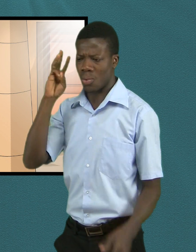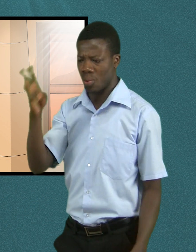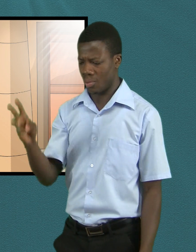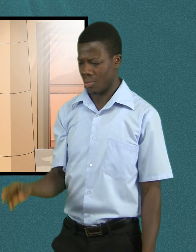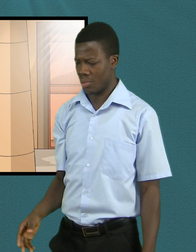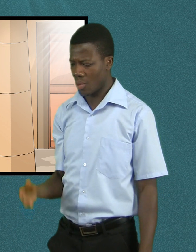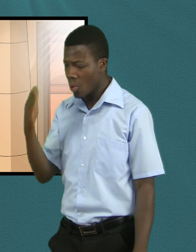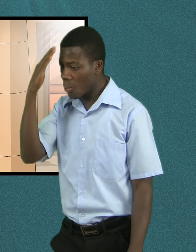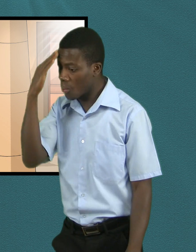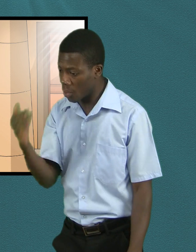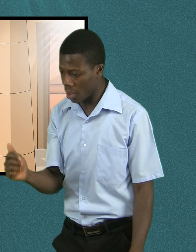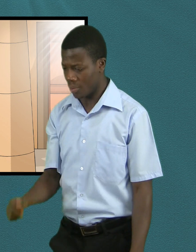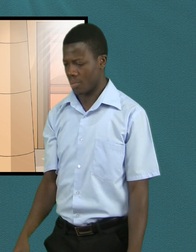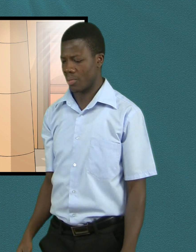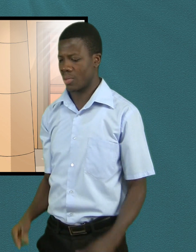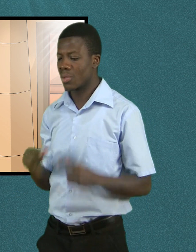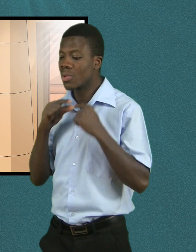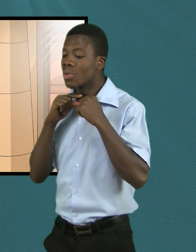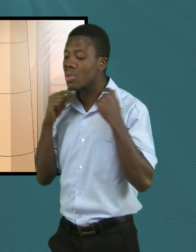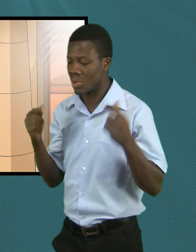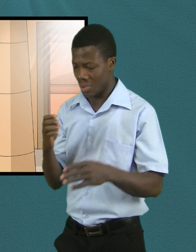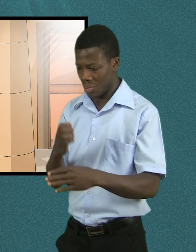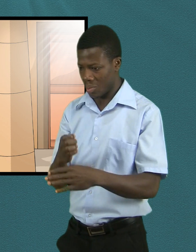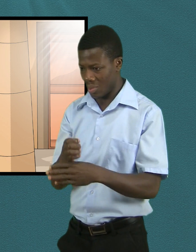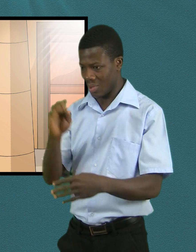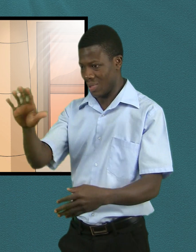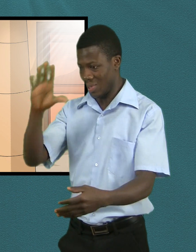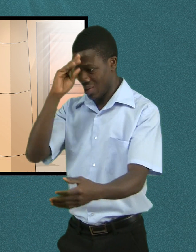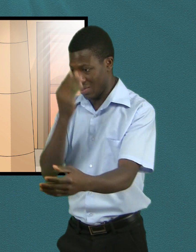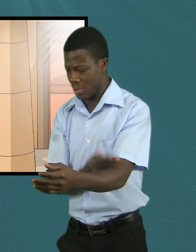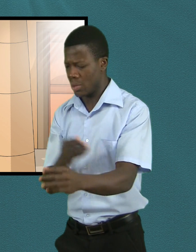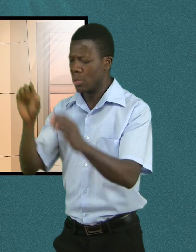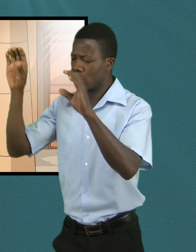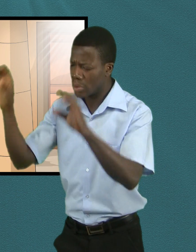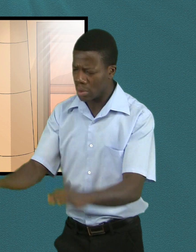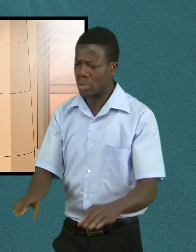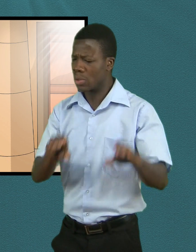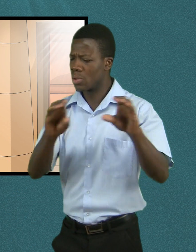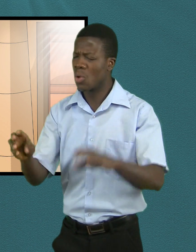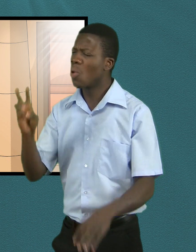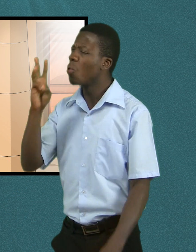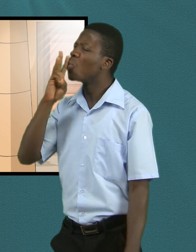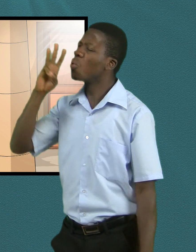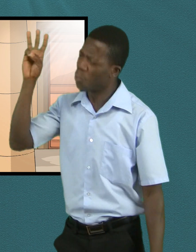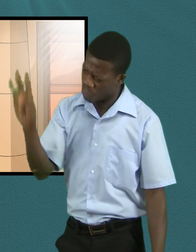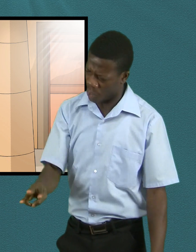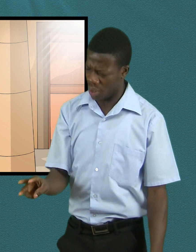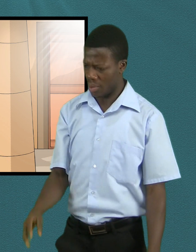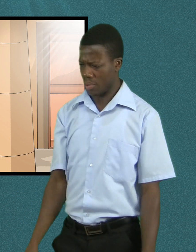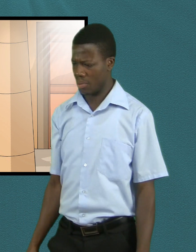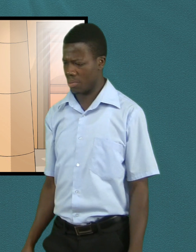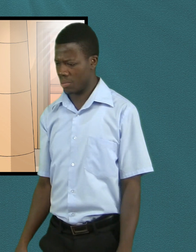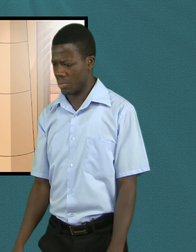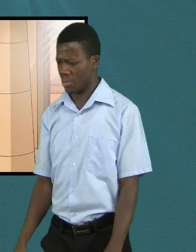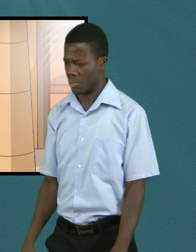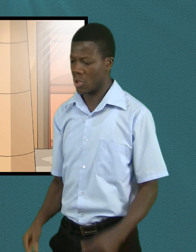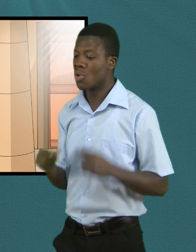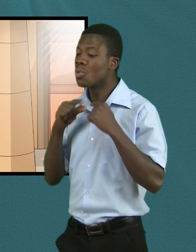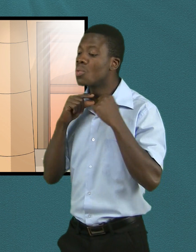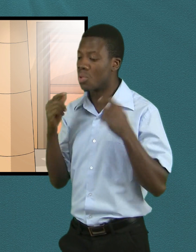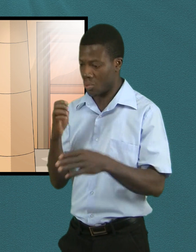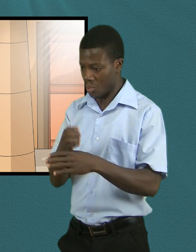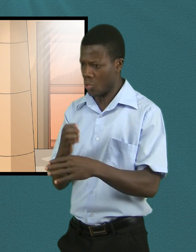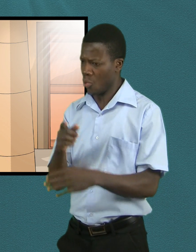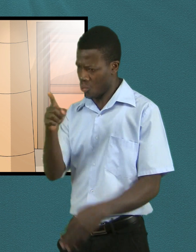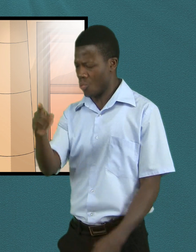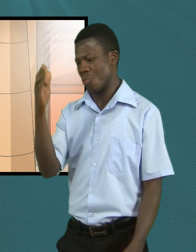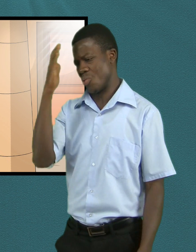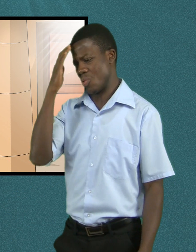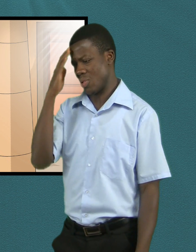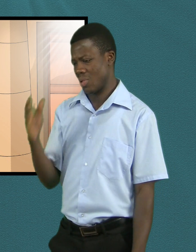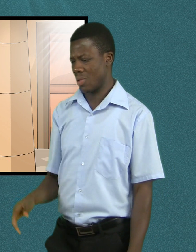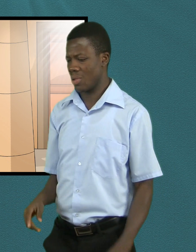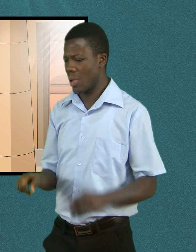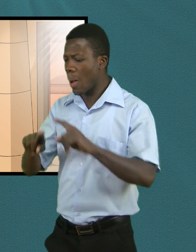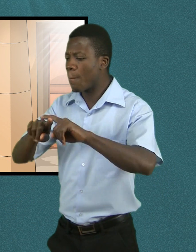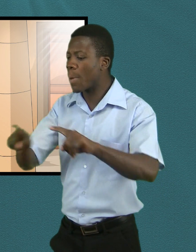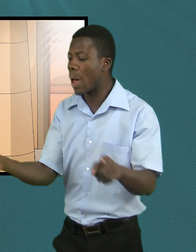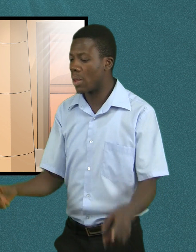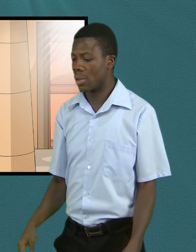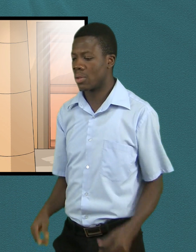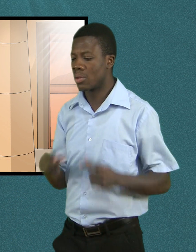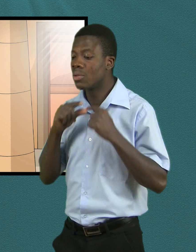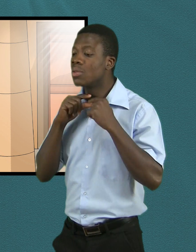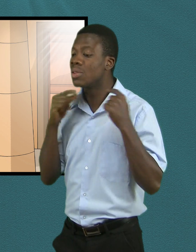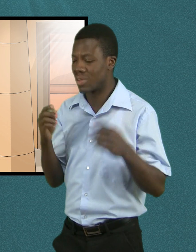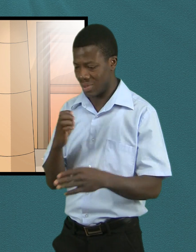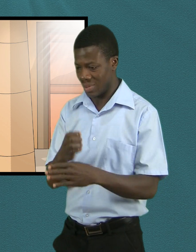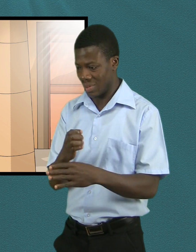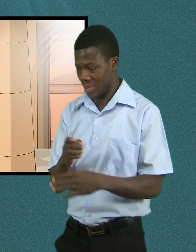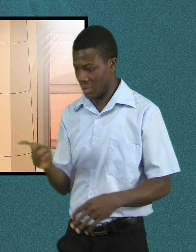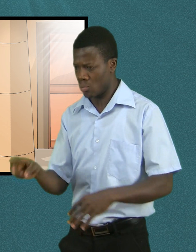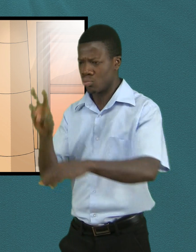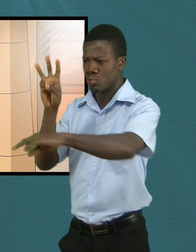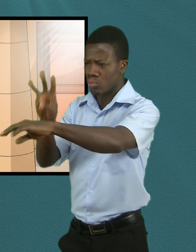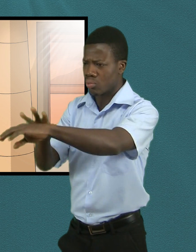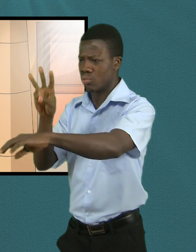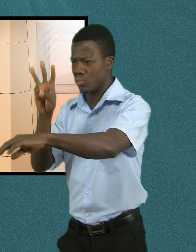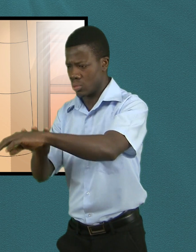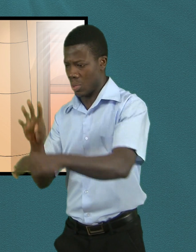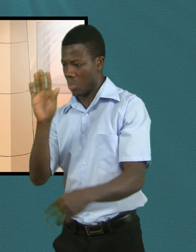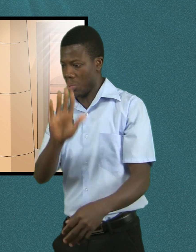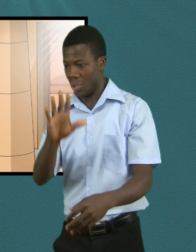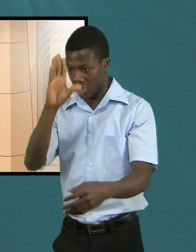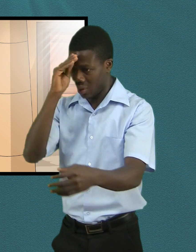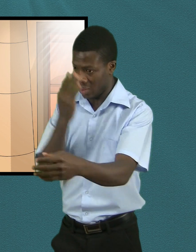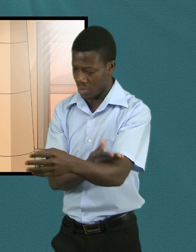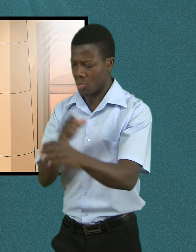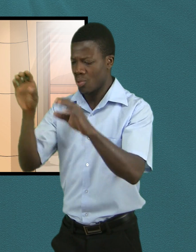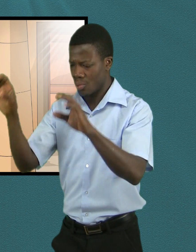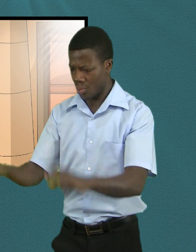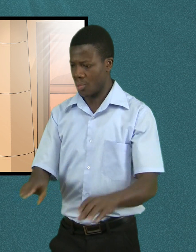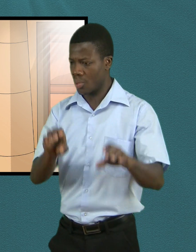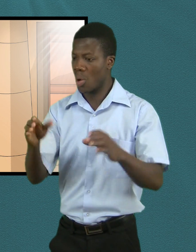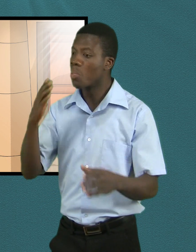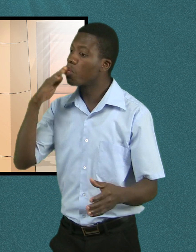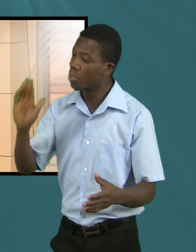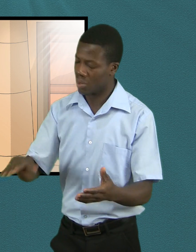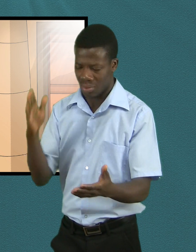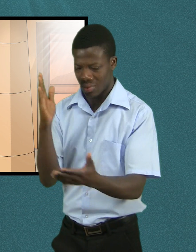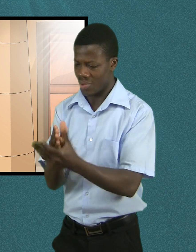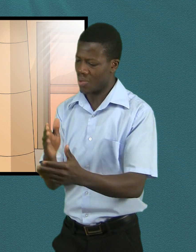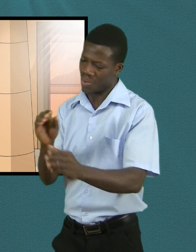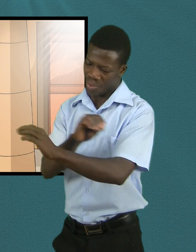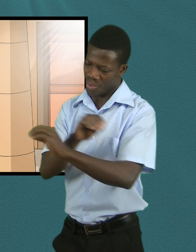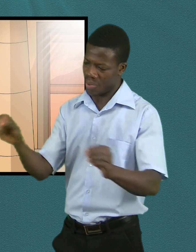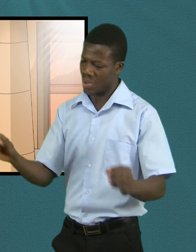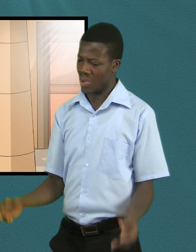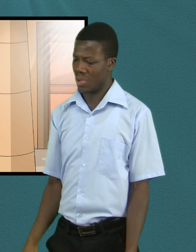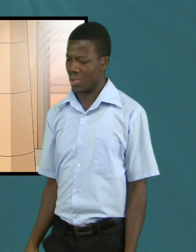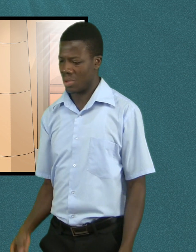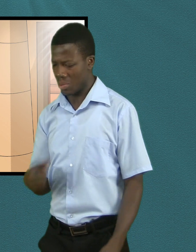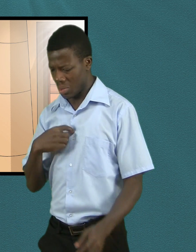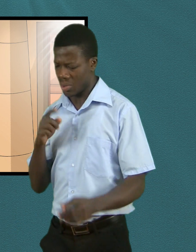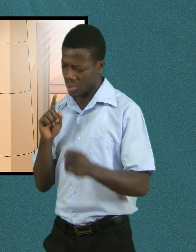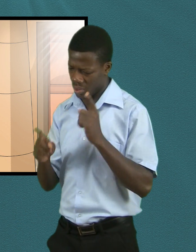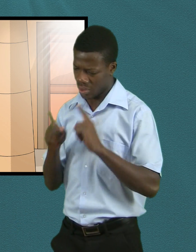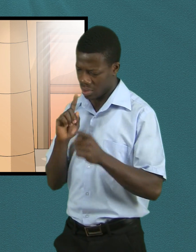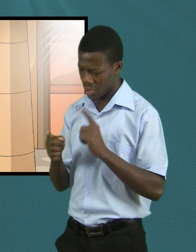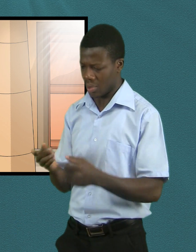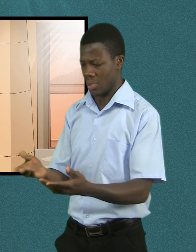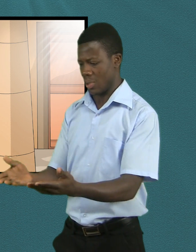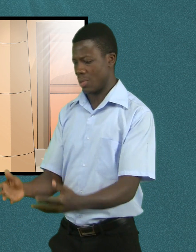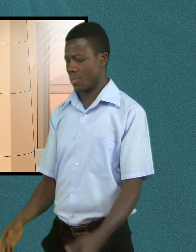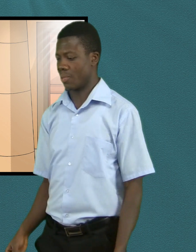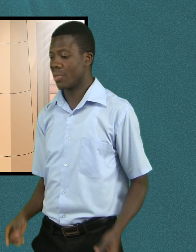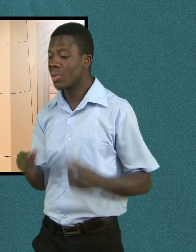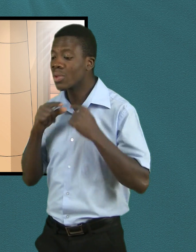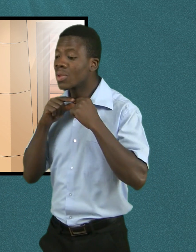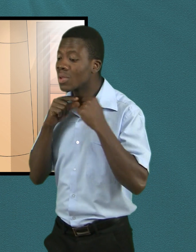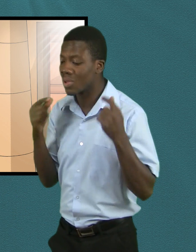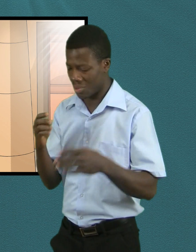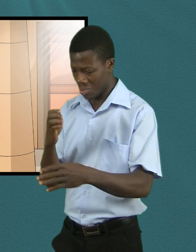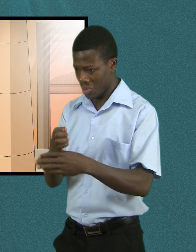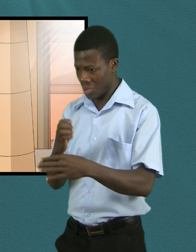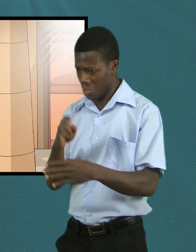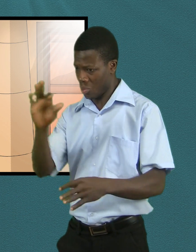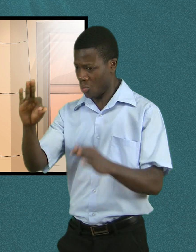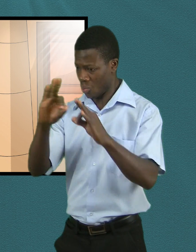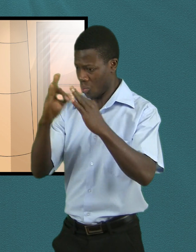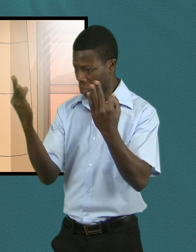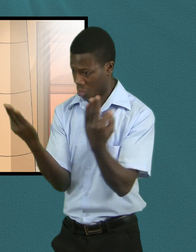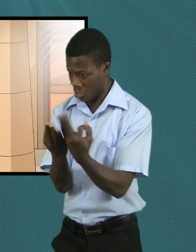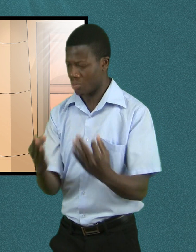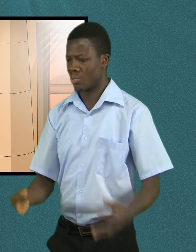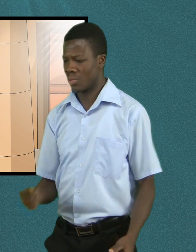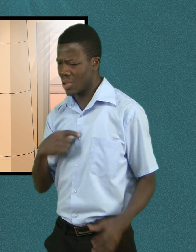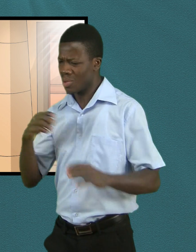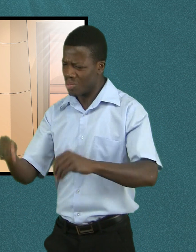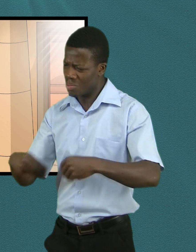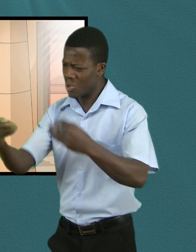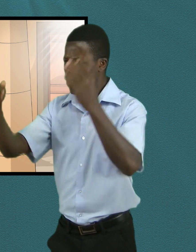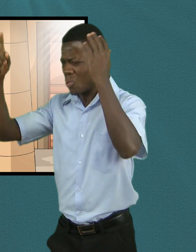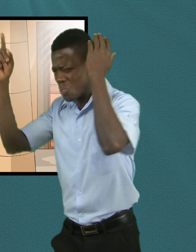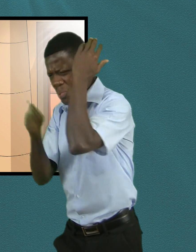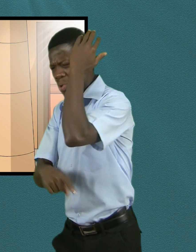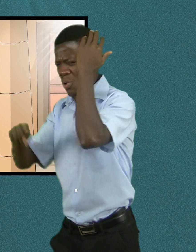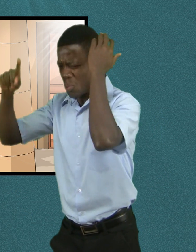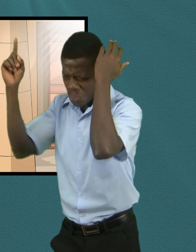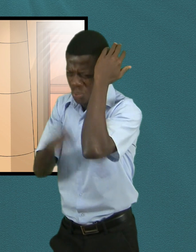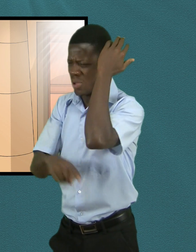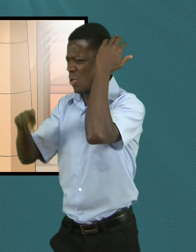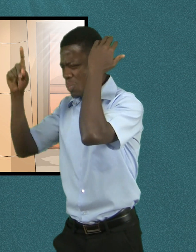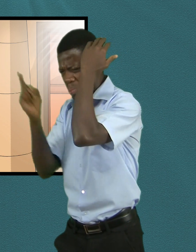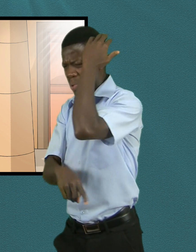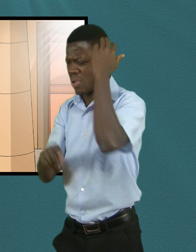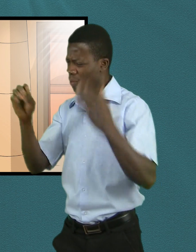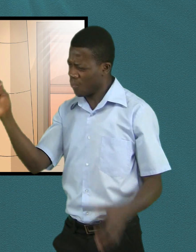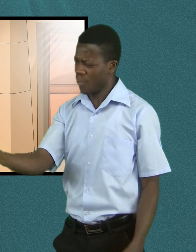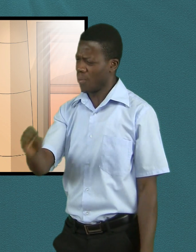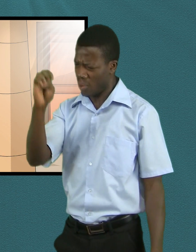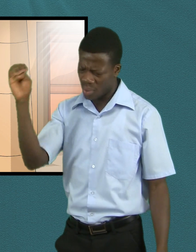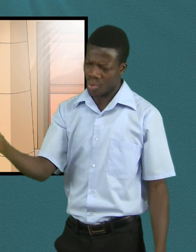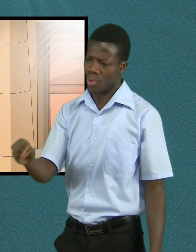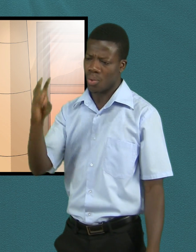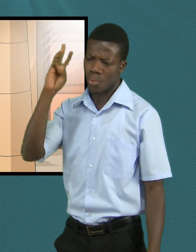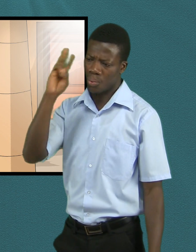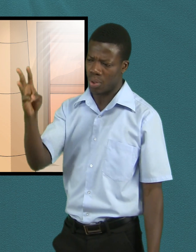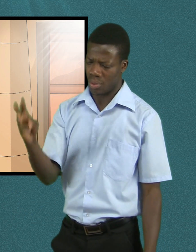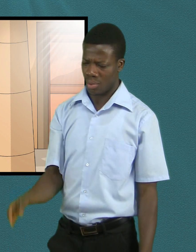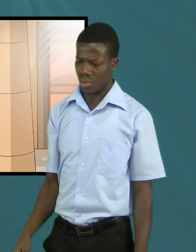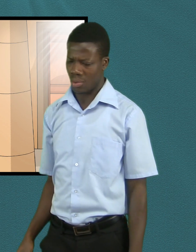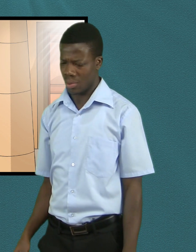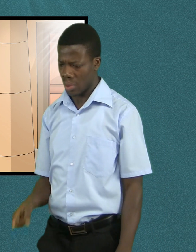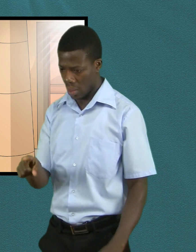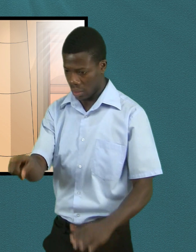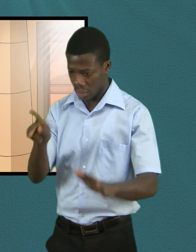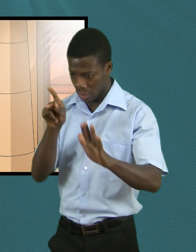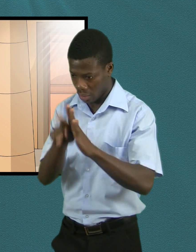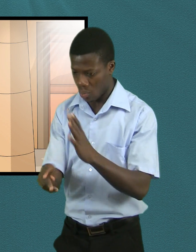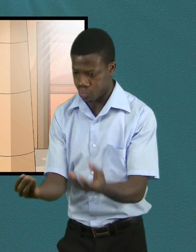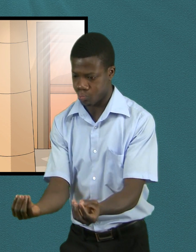I told him that I would judge his house forever for the iniquity of which he knows, because his sons blasphemed God and he did not restrain them.